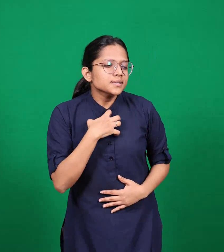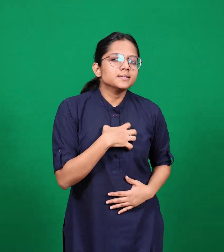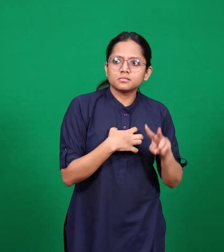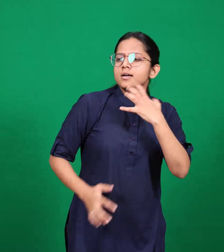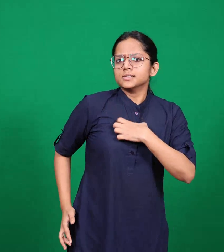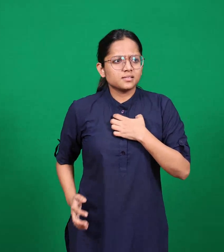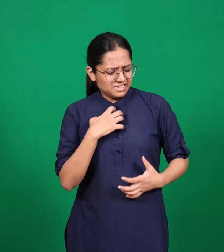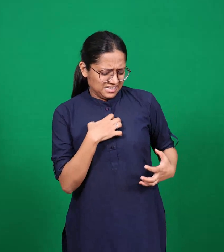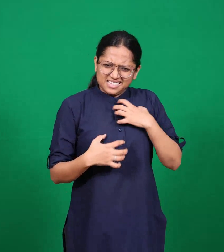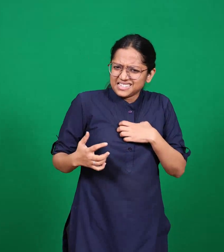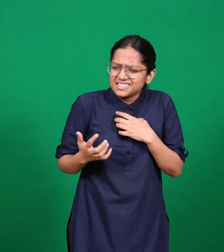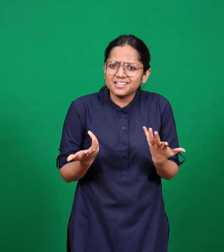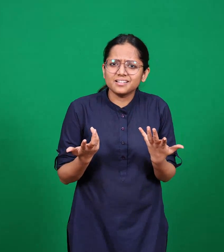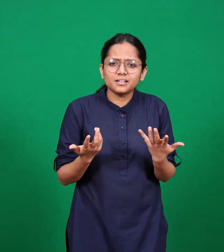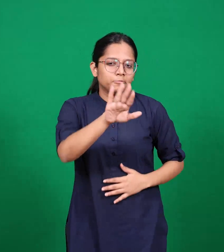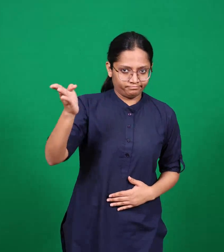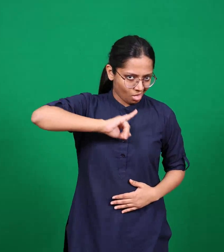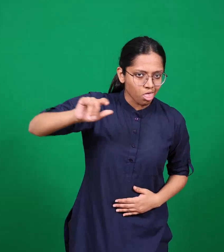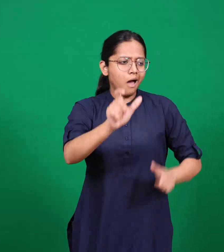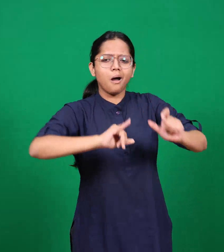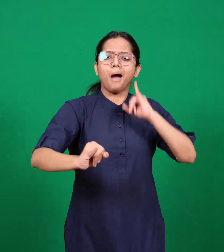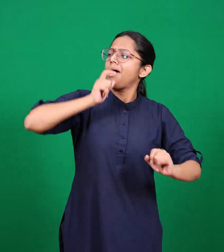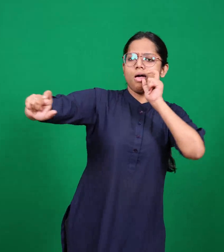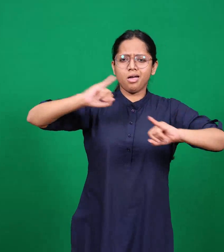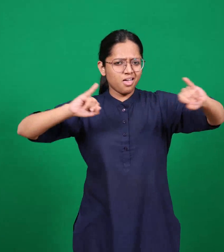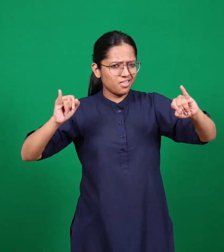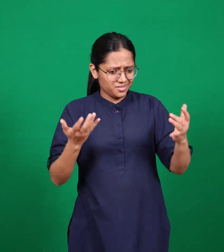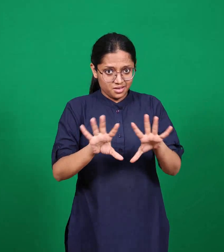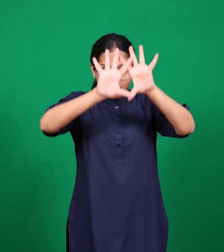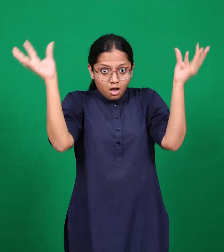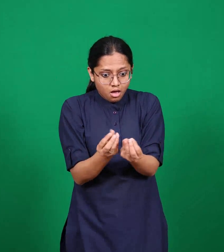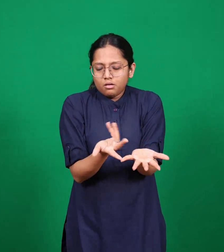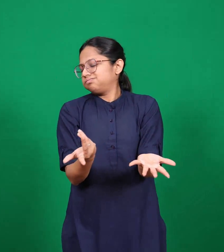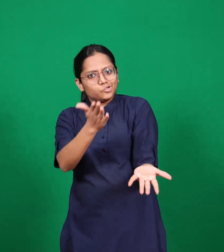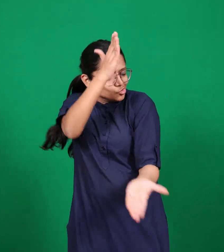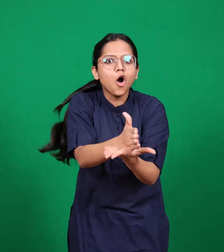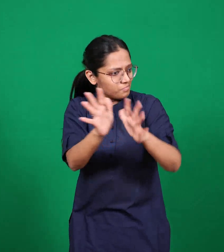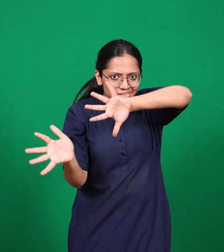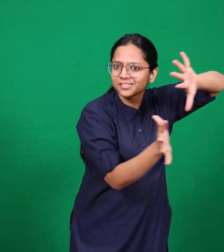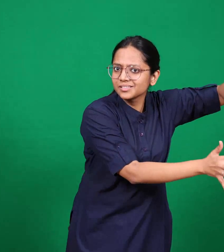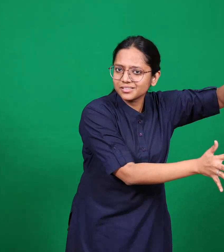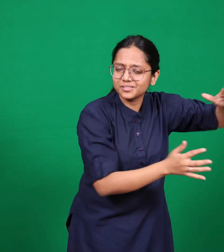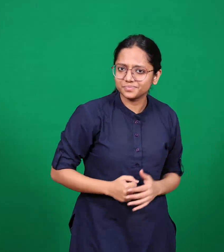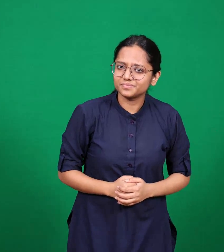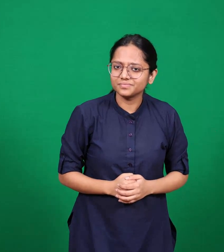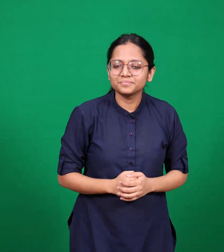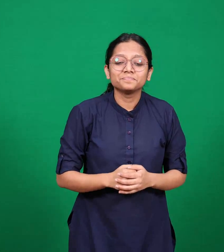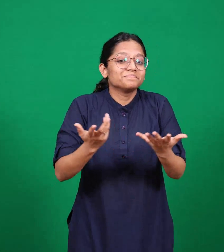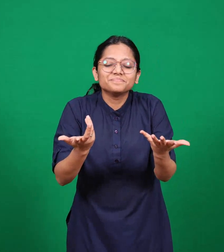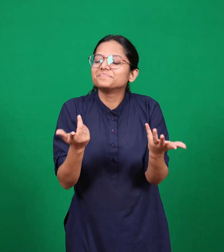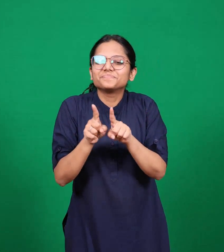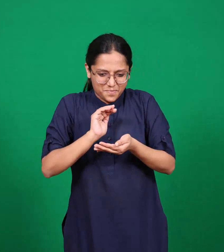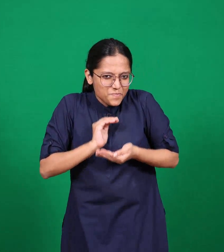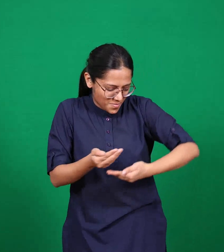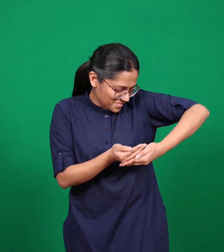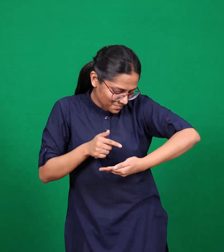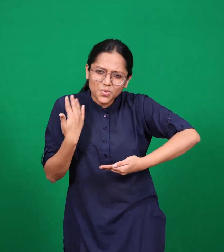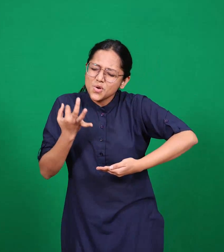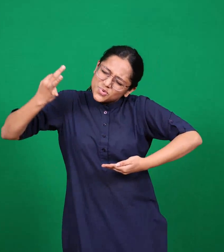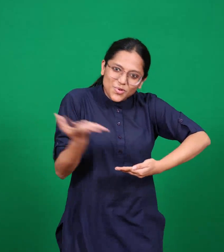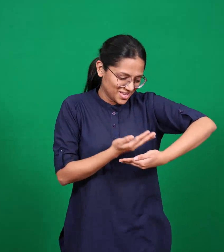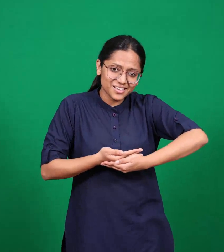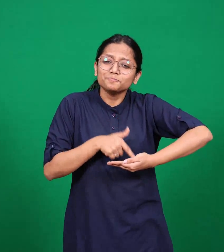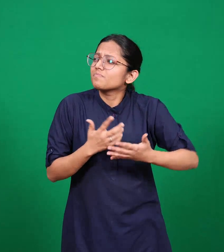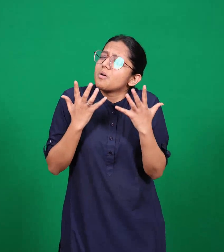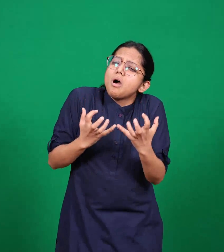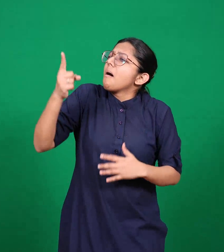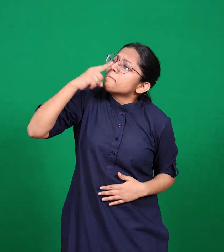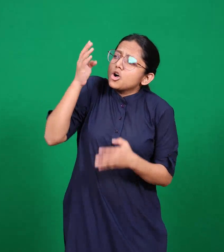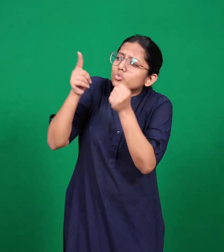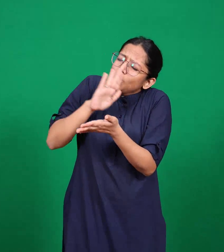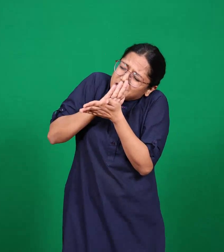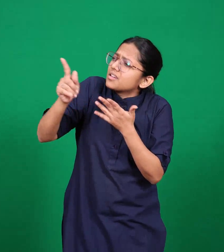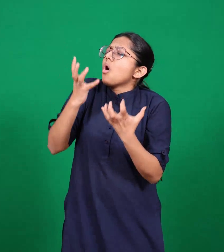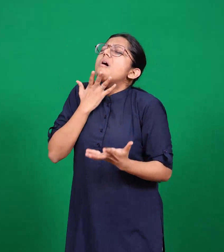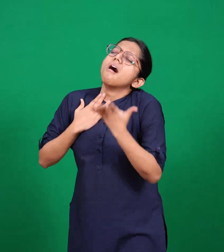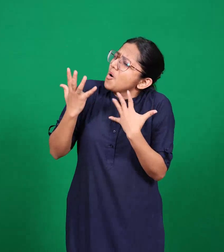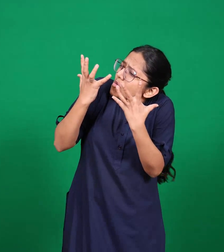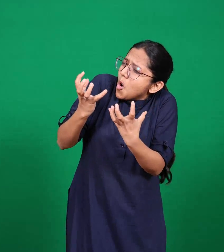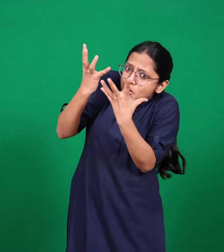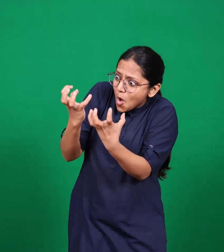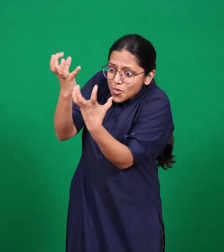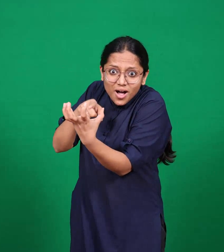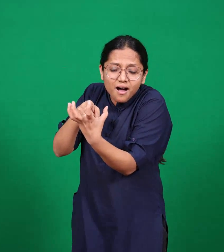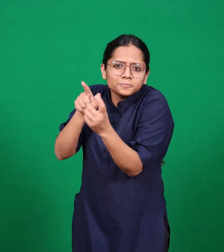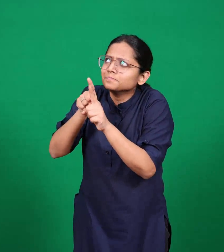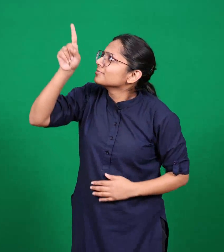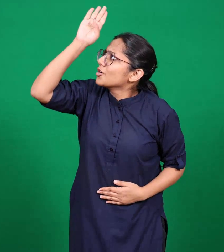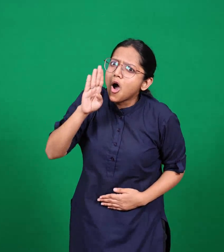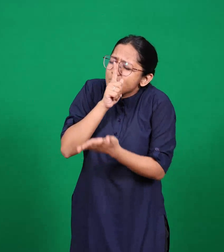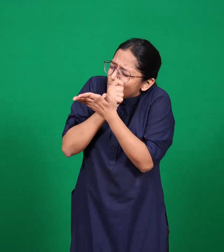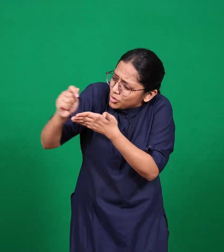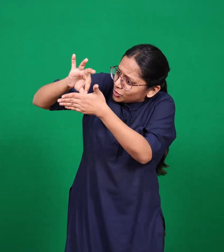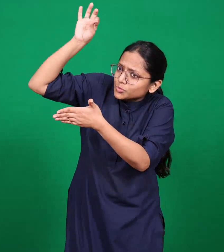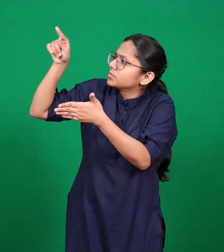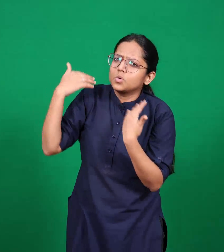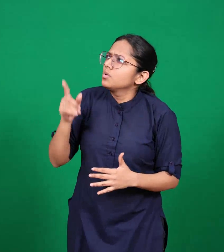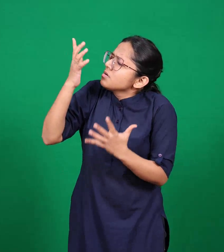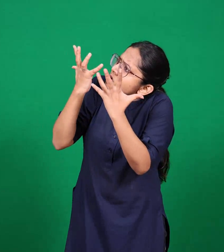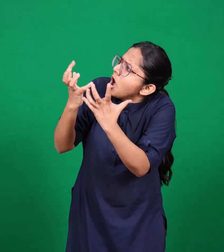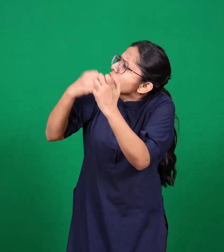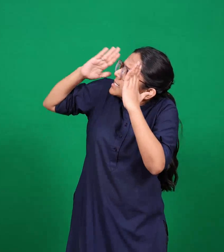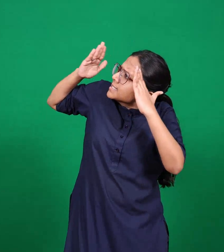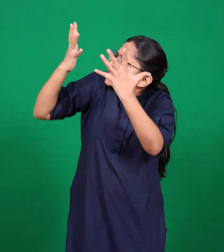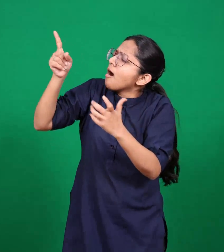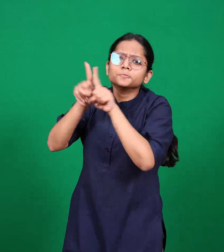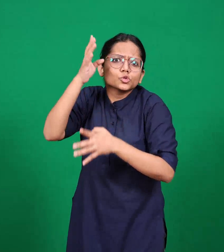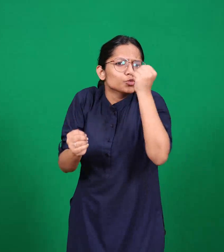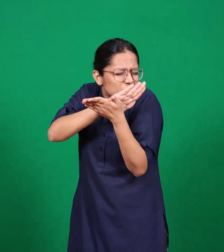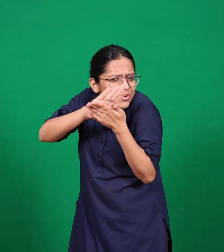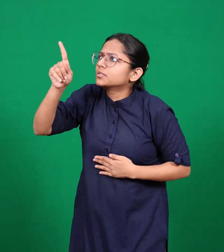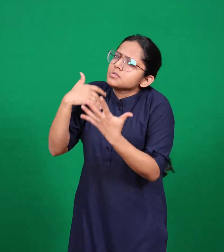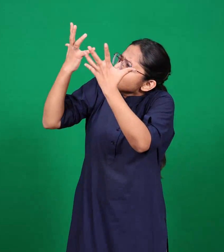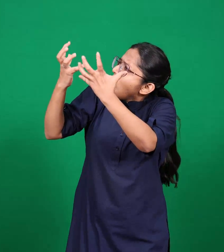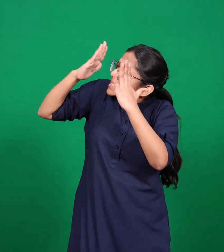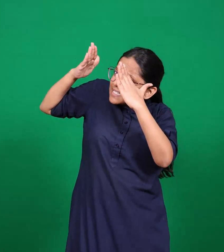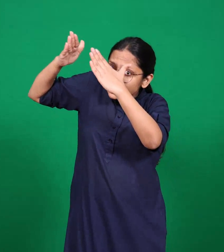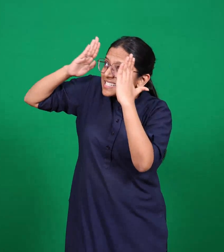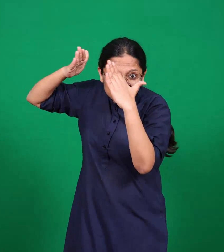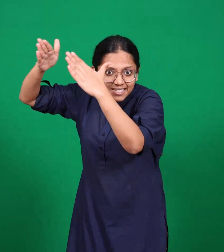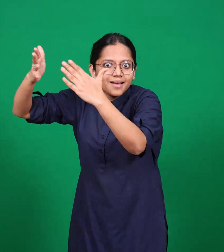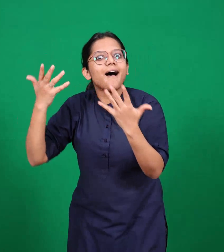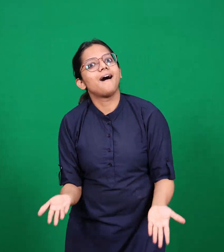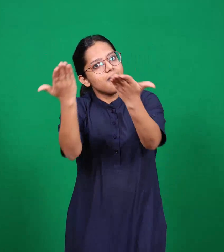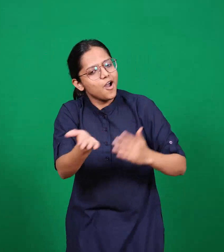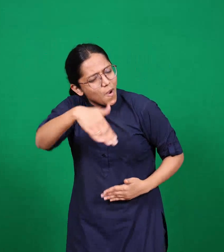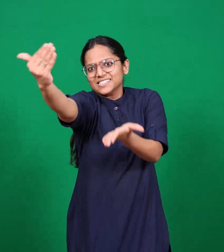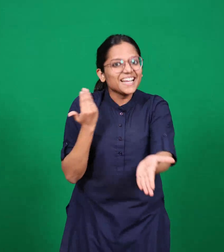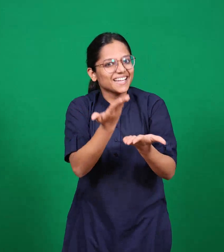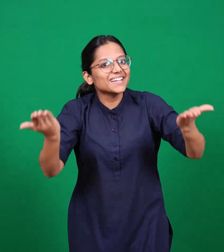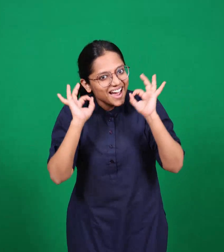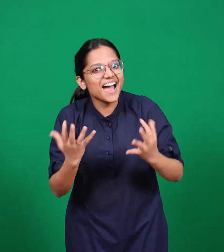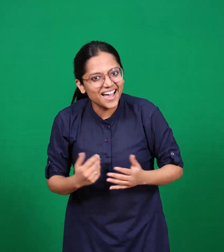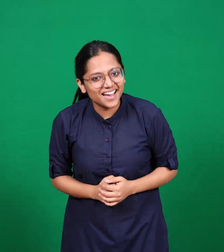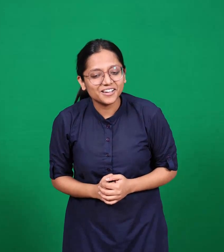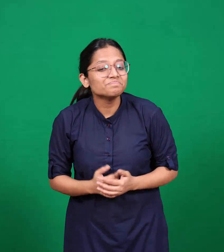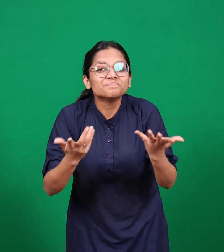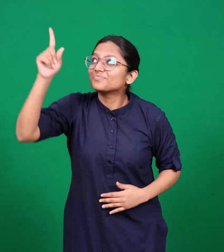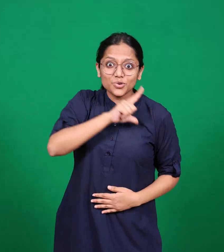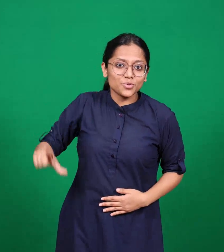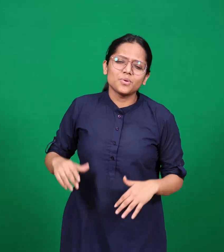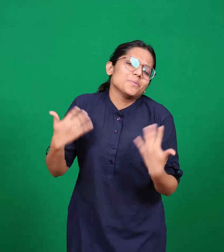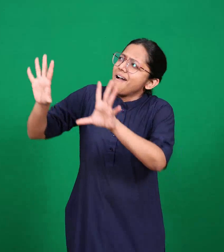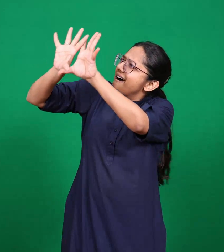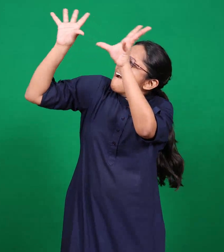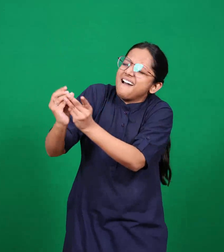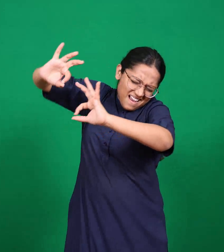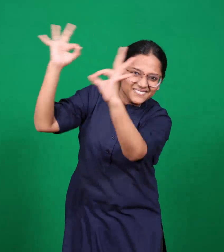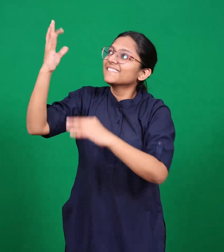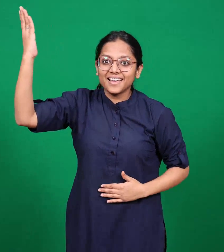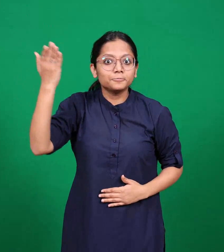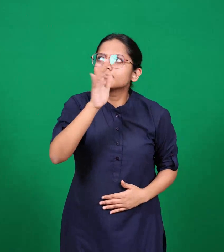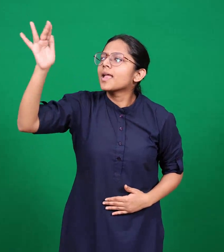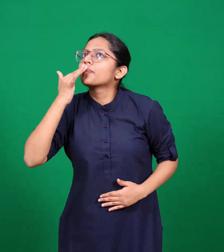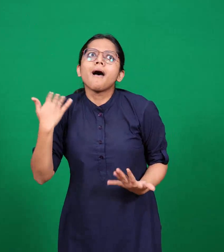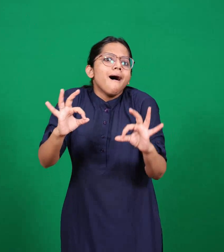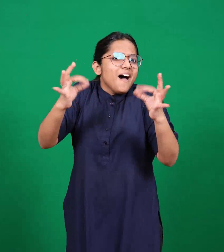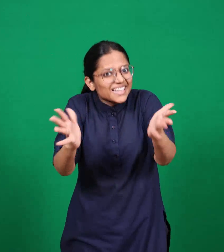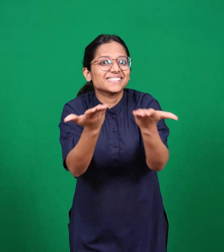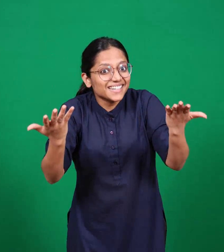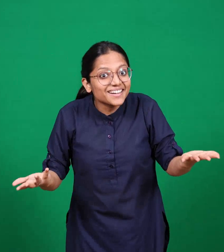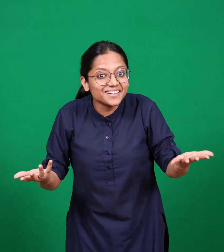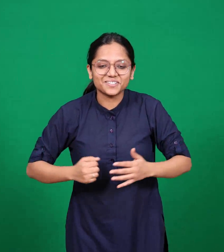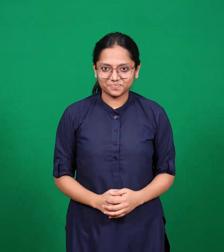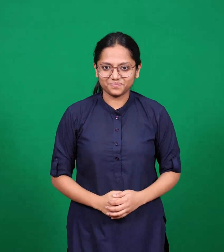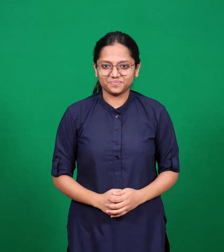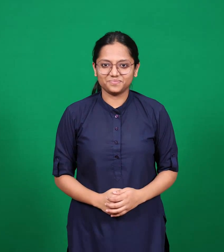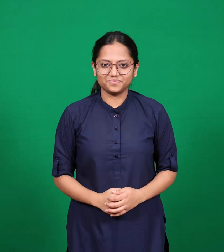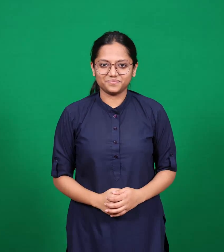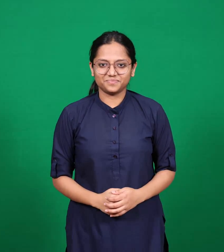Like newborn babies, crave pure spiritual milk, so that by it you may grow up in your salvation, now that you have tasted that the Lord is good.